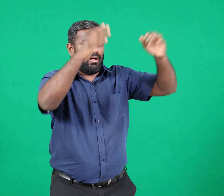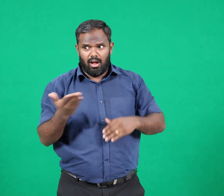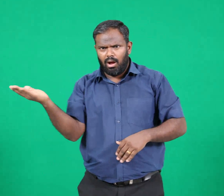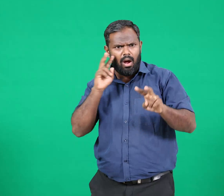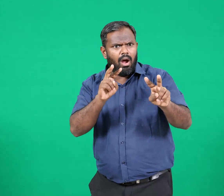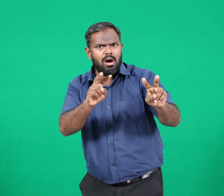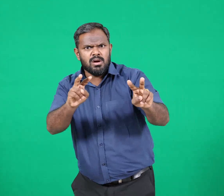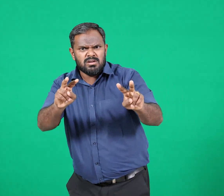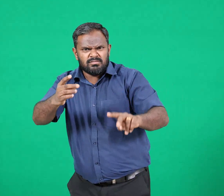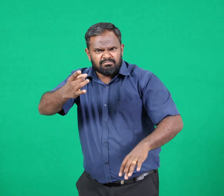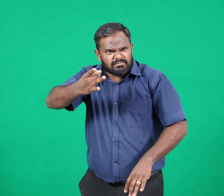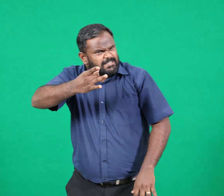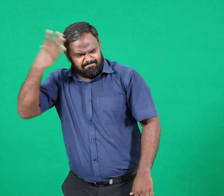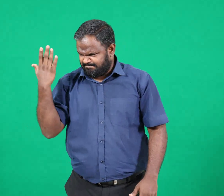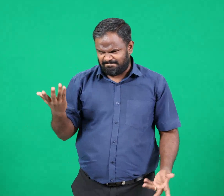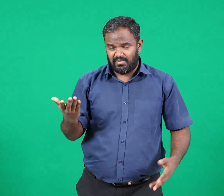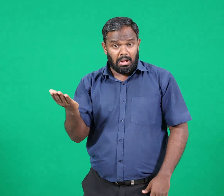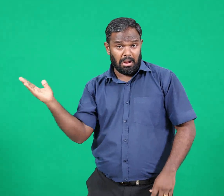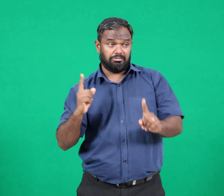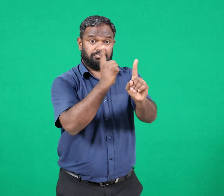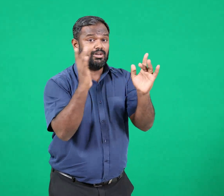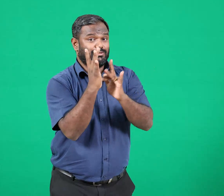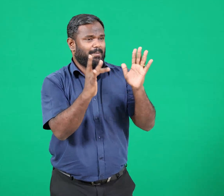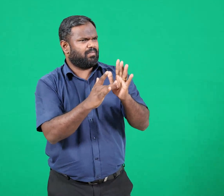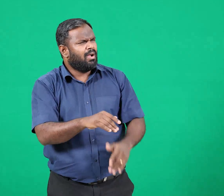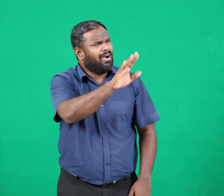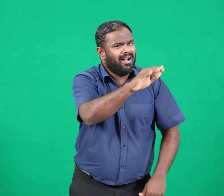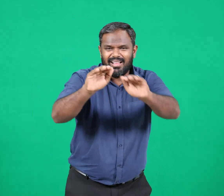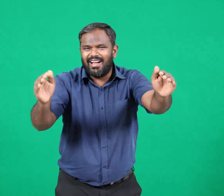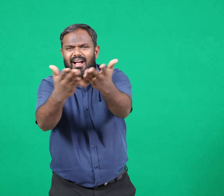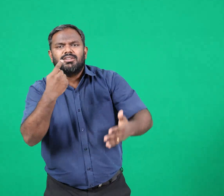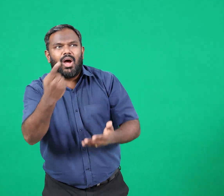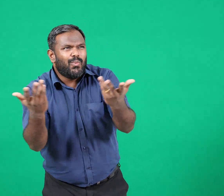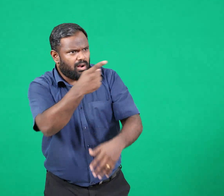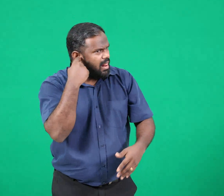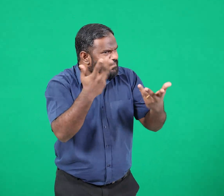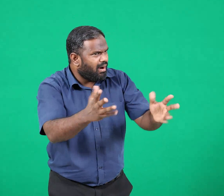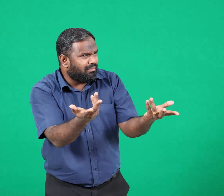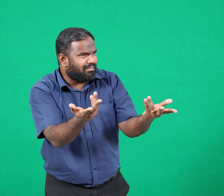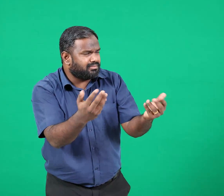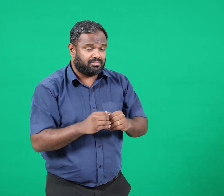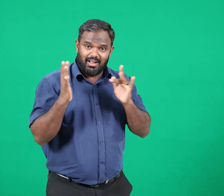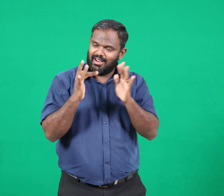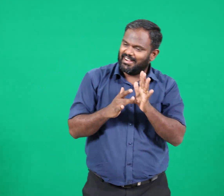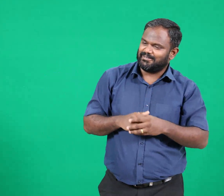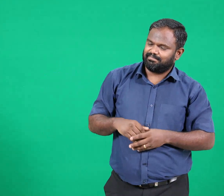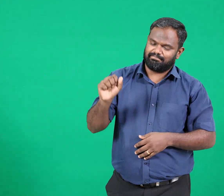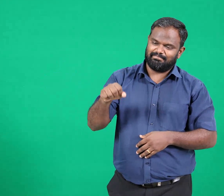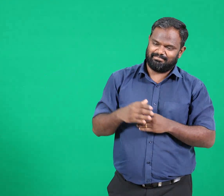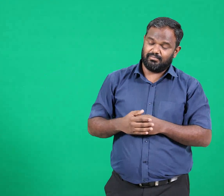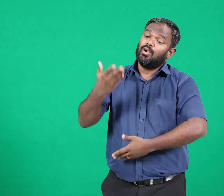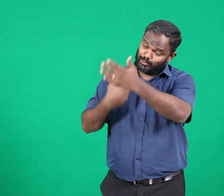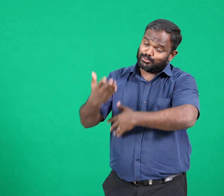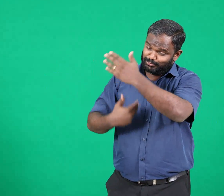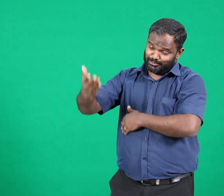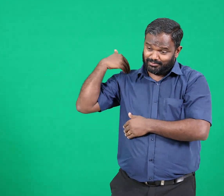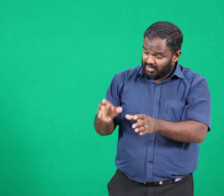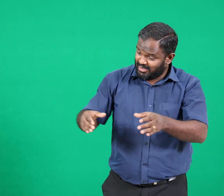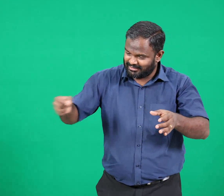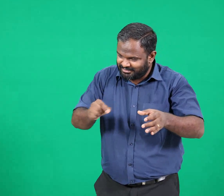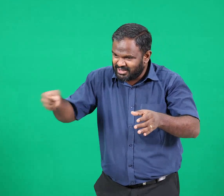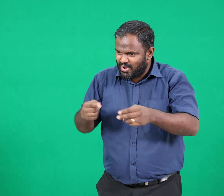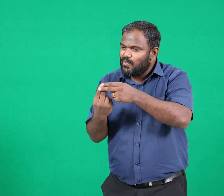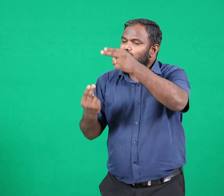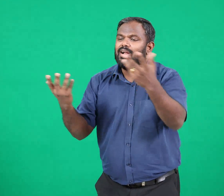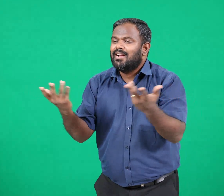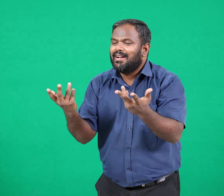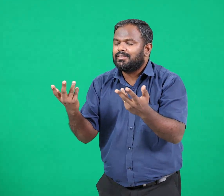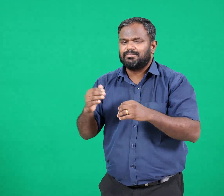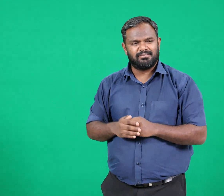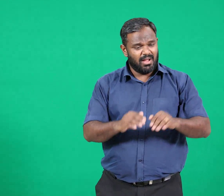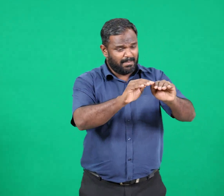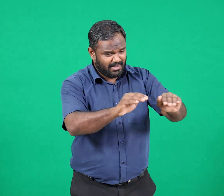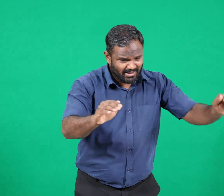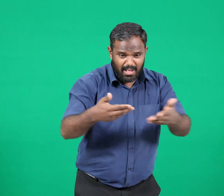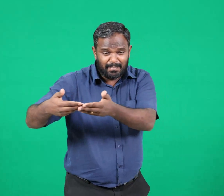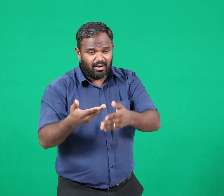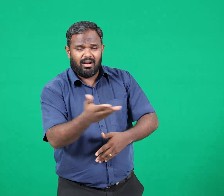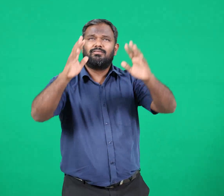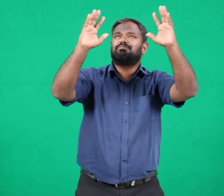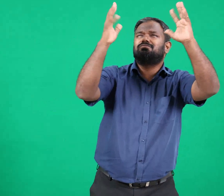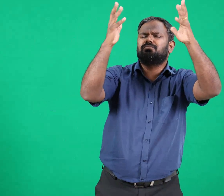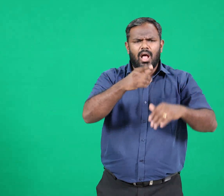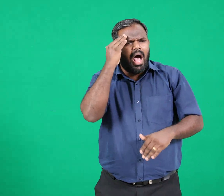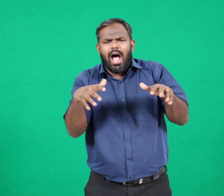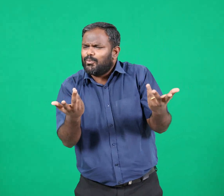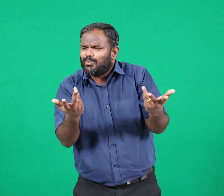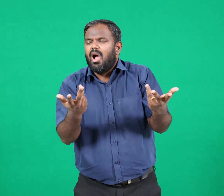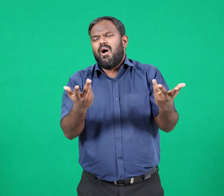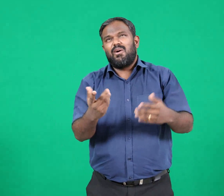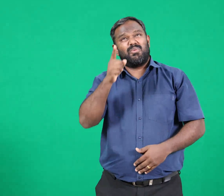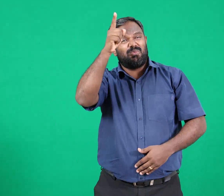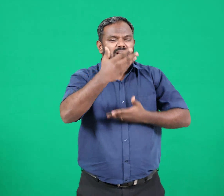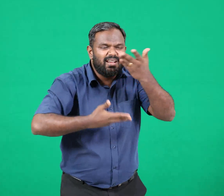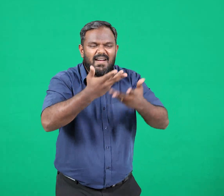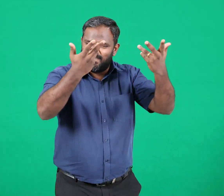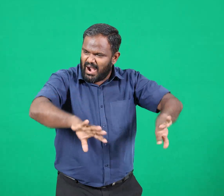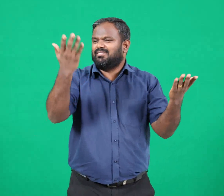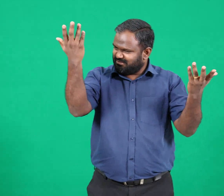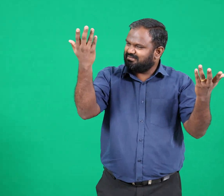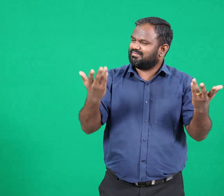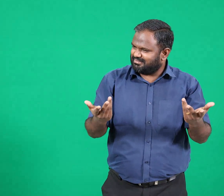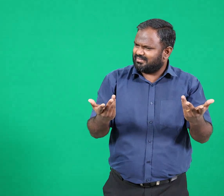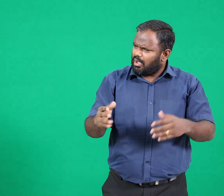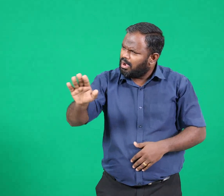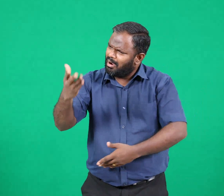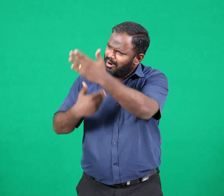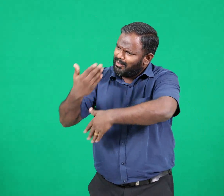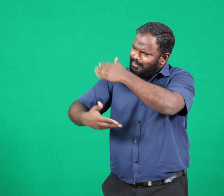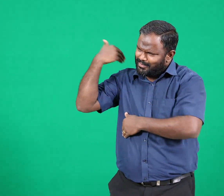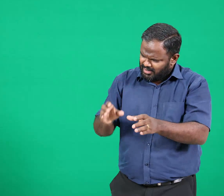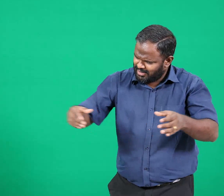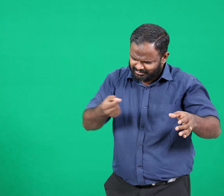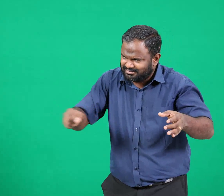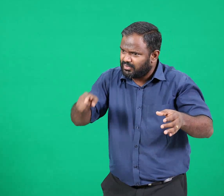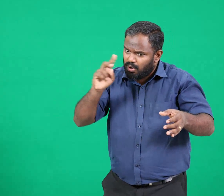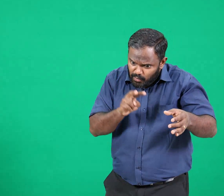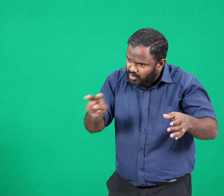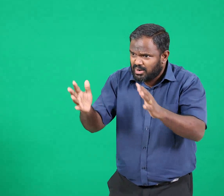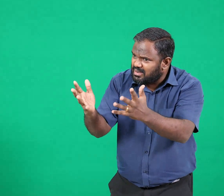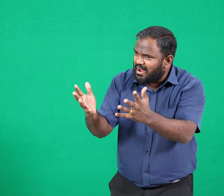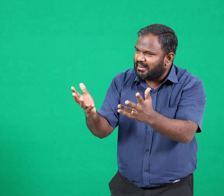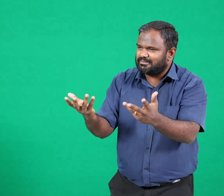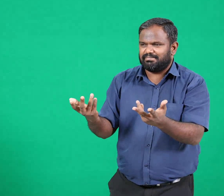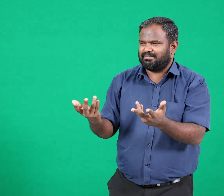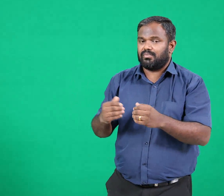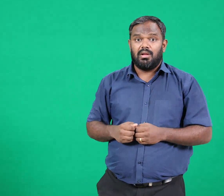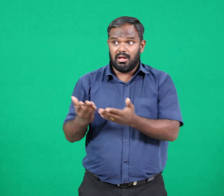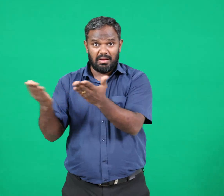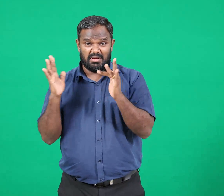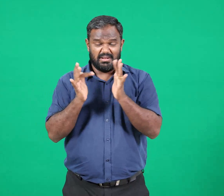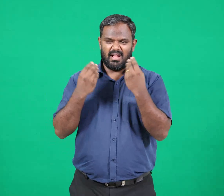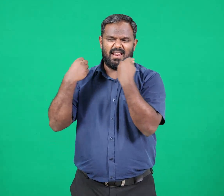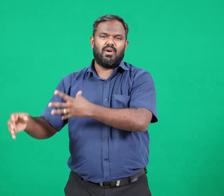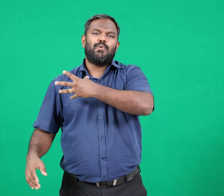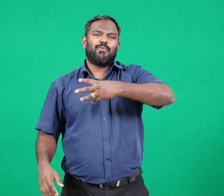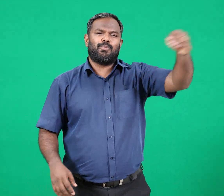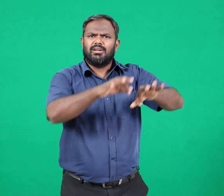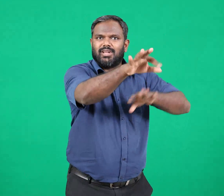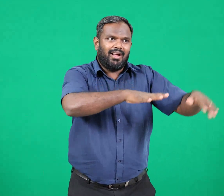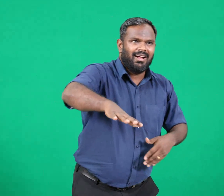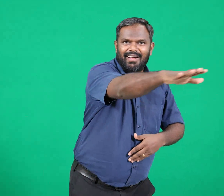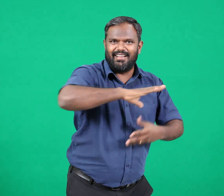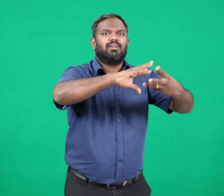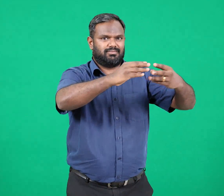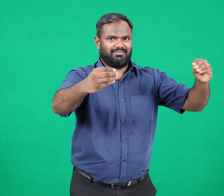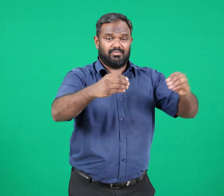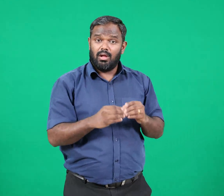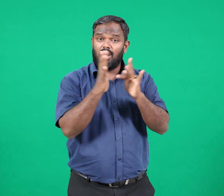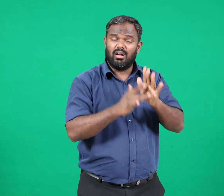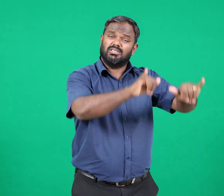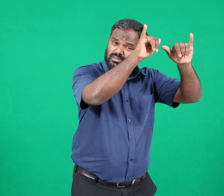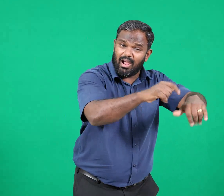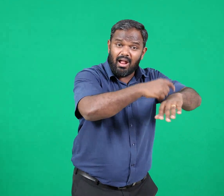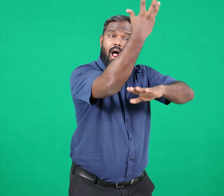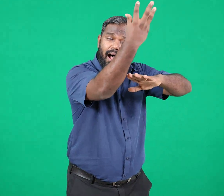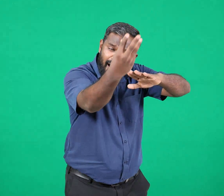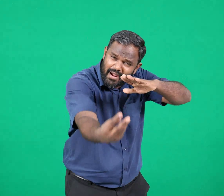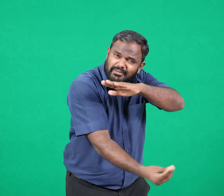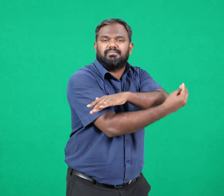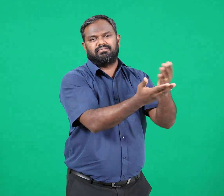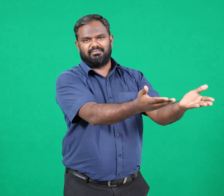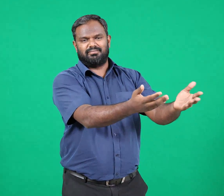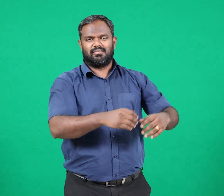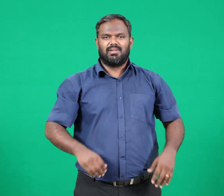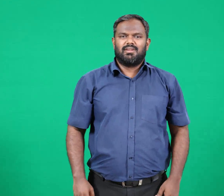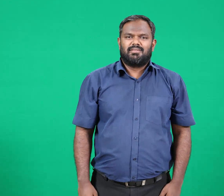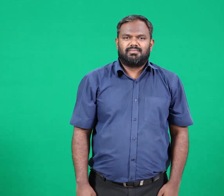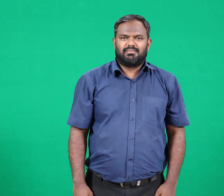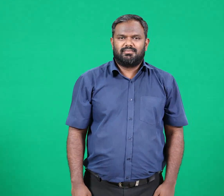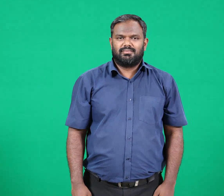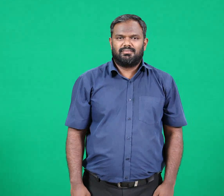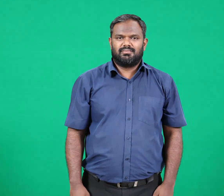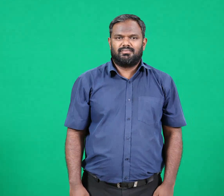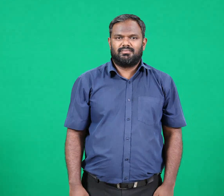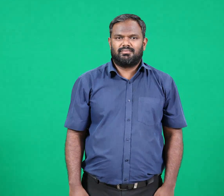"Do you hear what these children are saying?" they asked. "Yes," Jesus answered. " Have you never read: ' From the mouths of children and infants You have ordained praise'?" Then He left them and went out of the city to Bethany, where He spent the night.